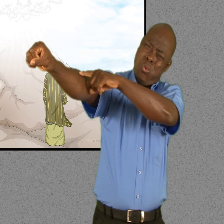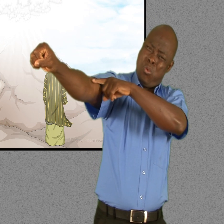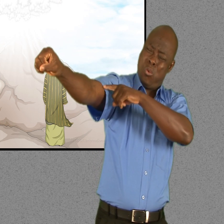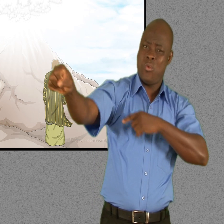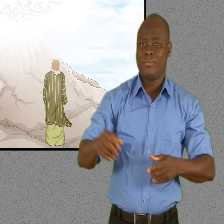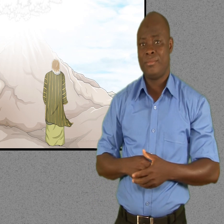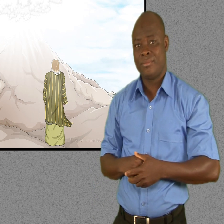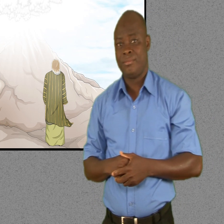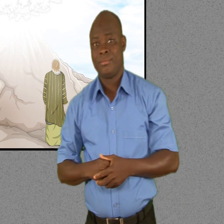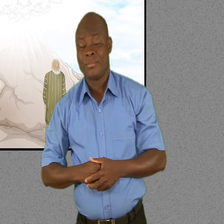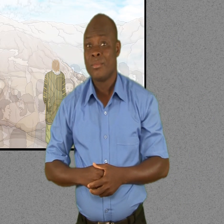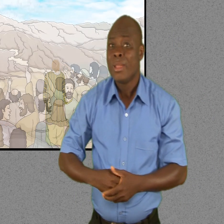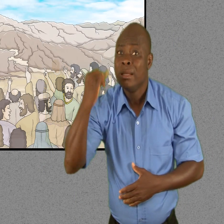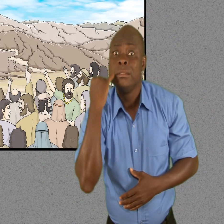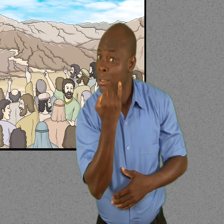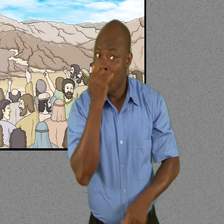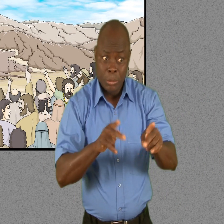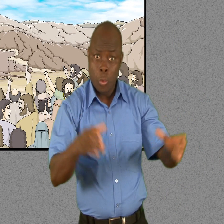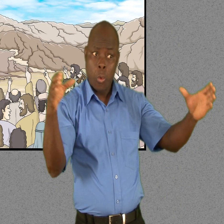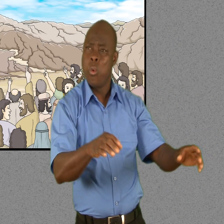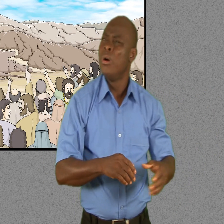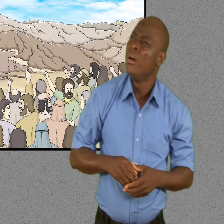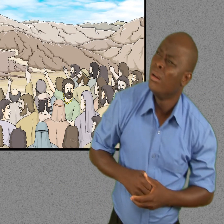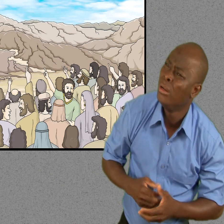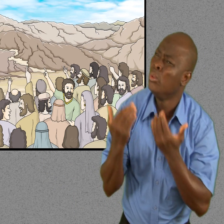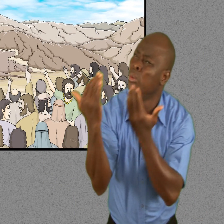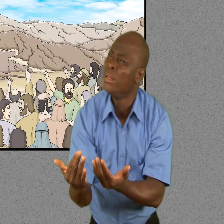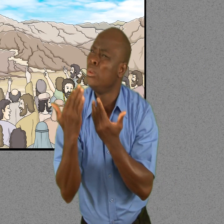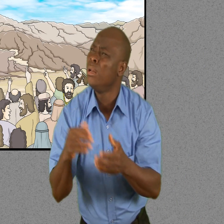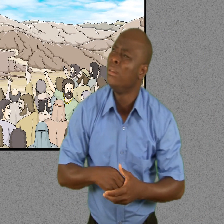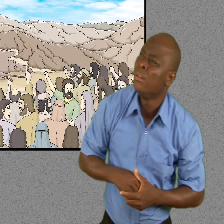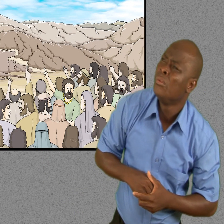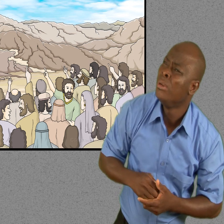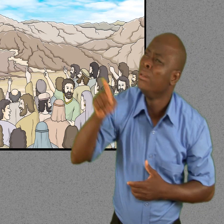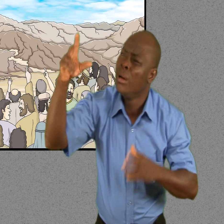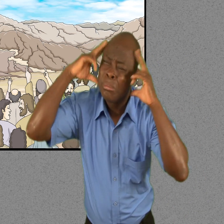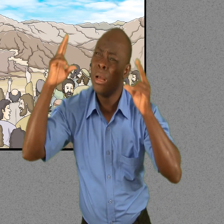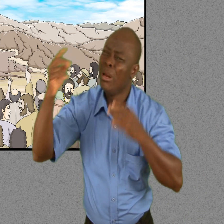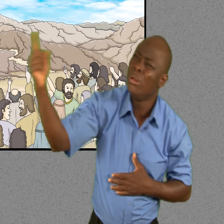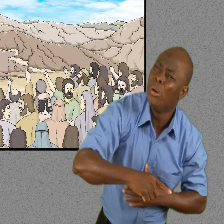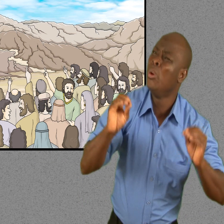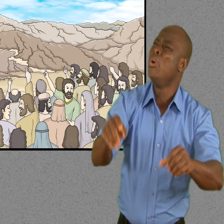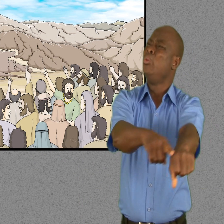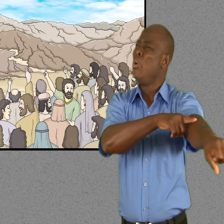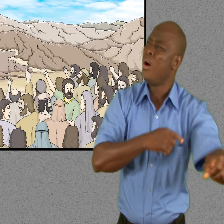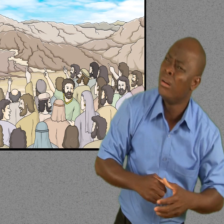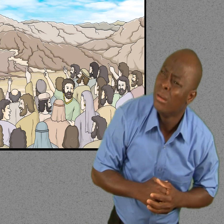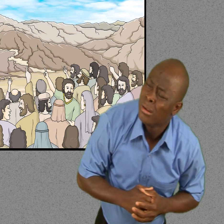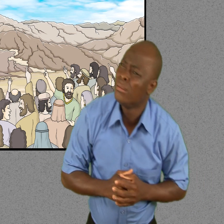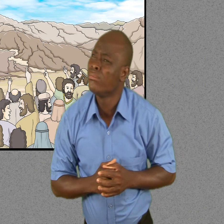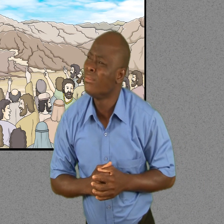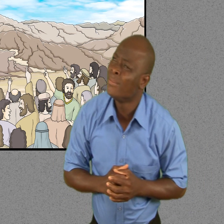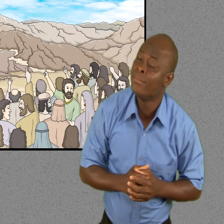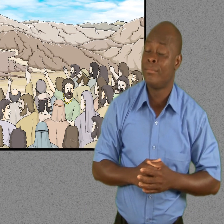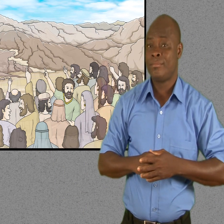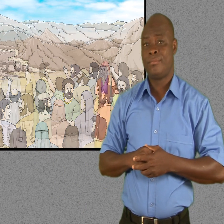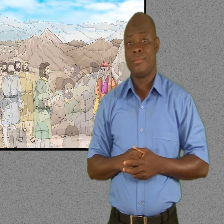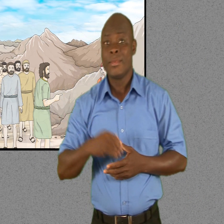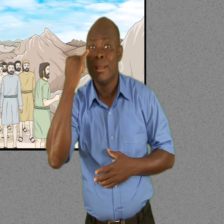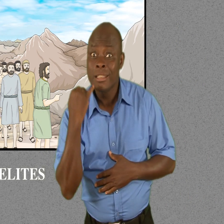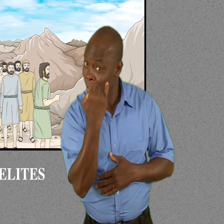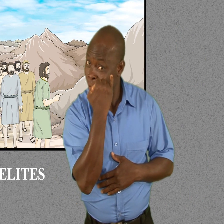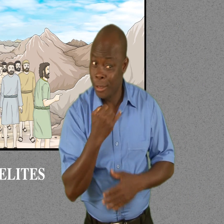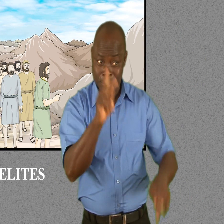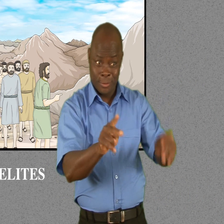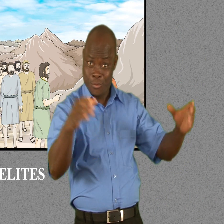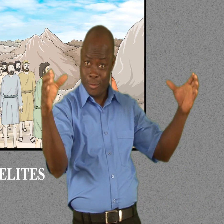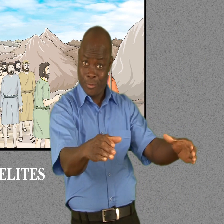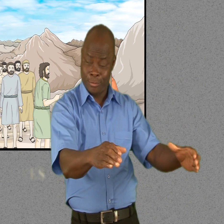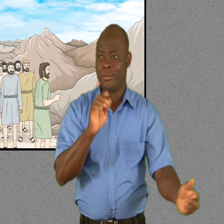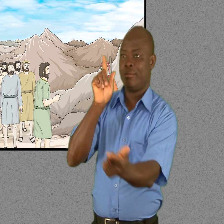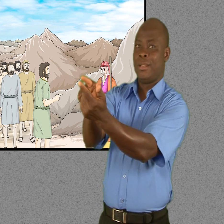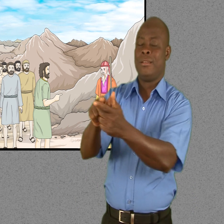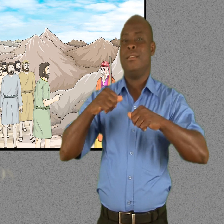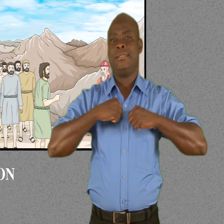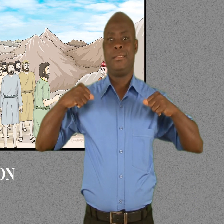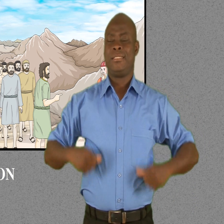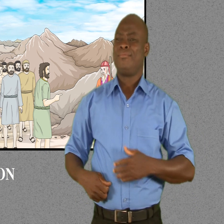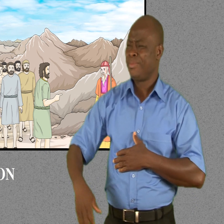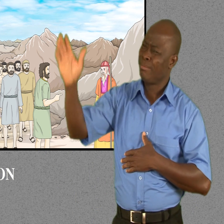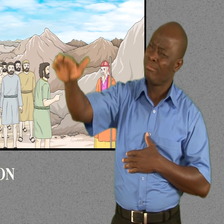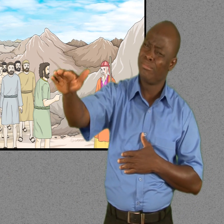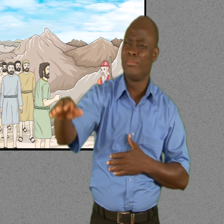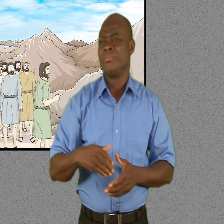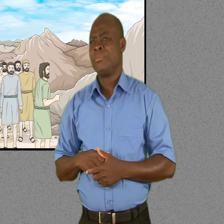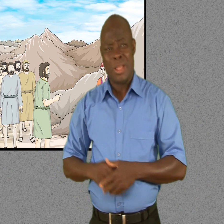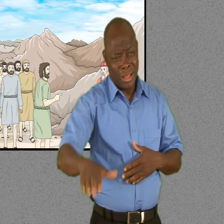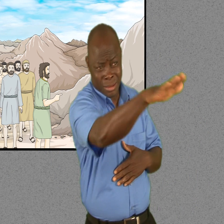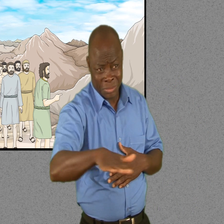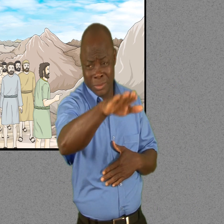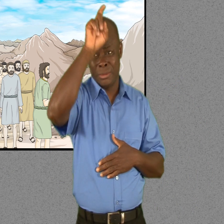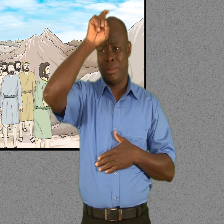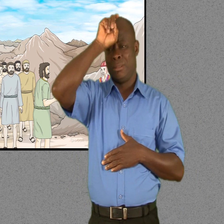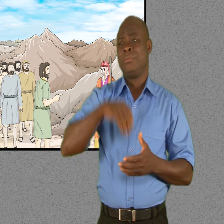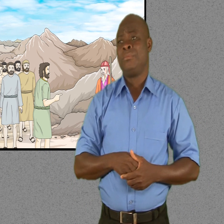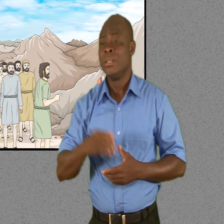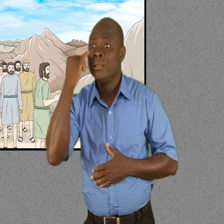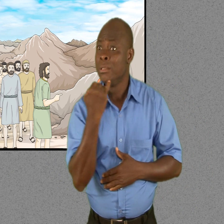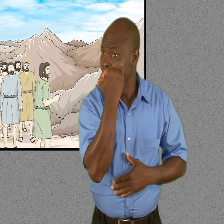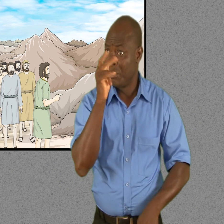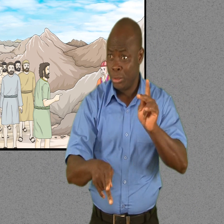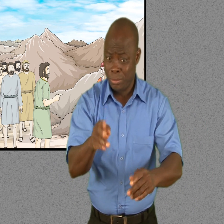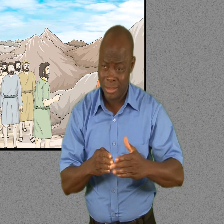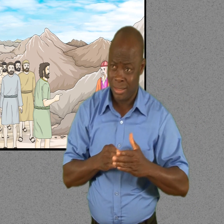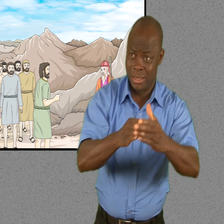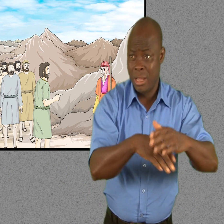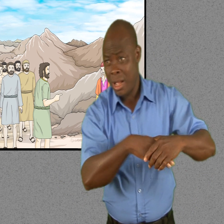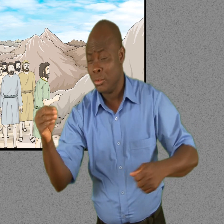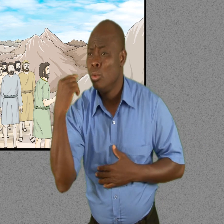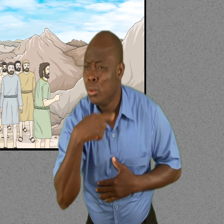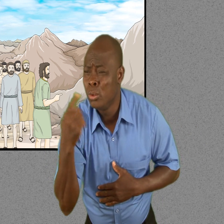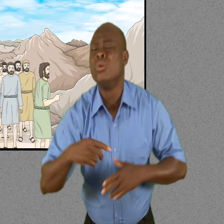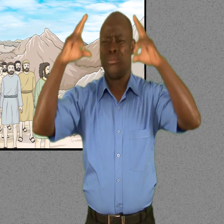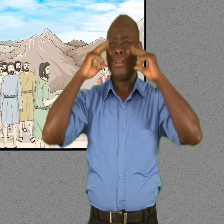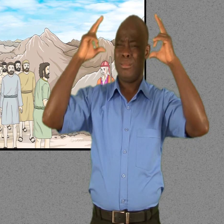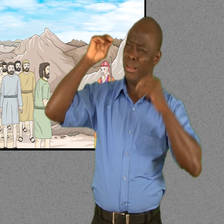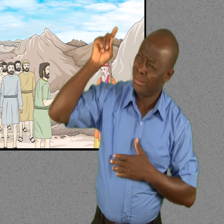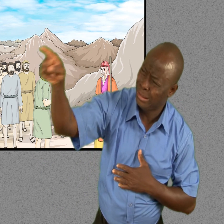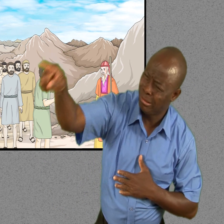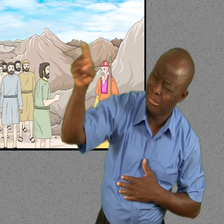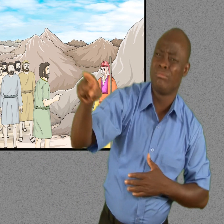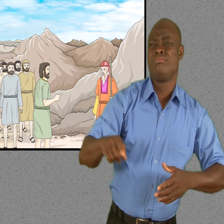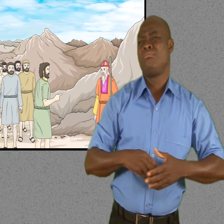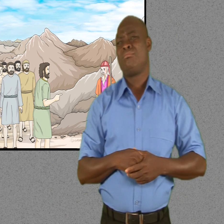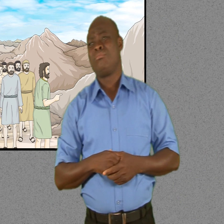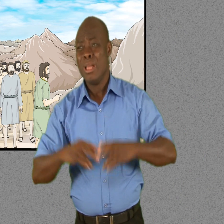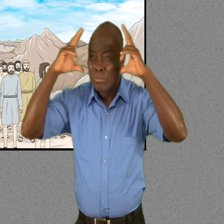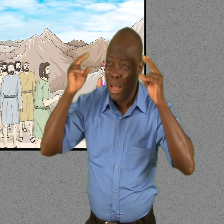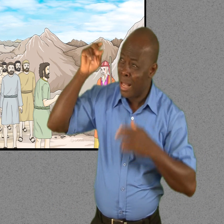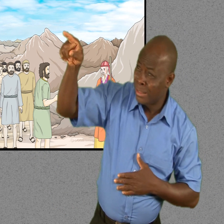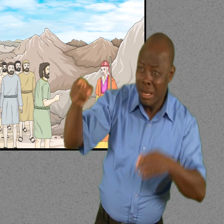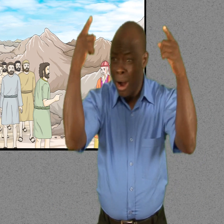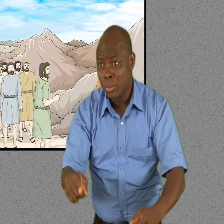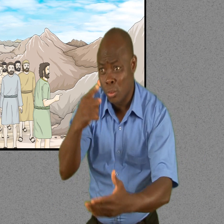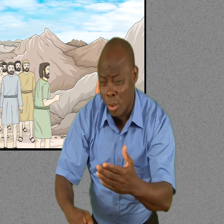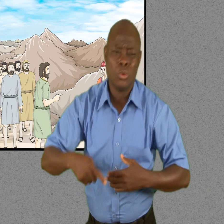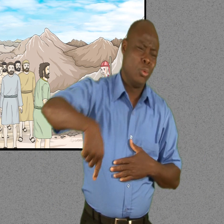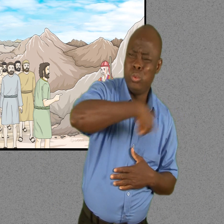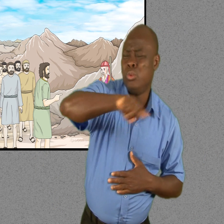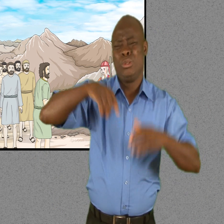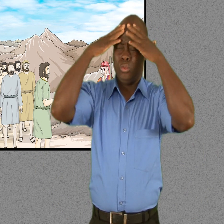Now when the people saw that Moses was delayed in coming down from the mountain, they gathered around Aaron and said, “Come, make us gods who will go before us.